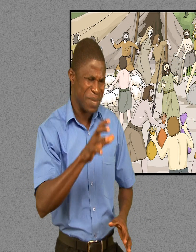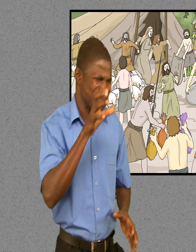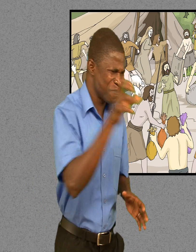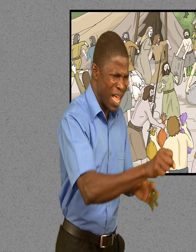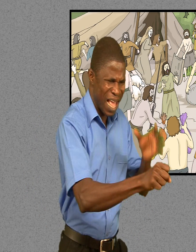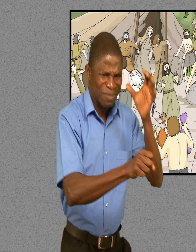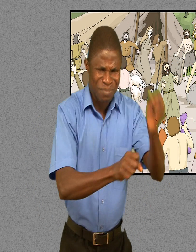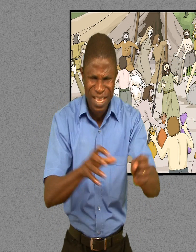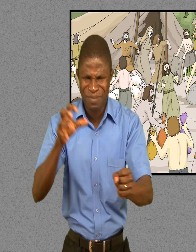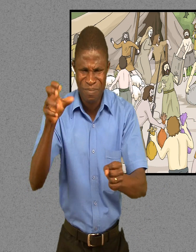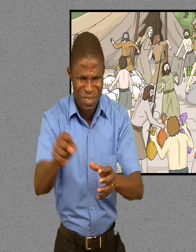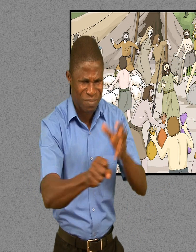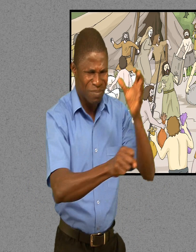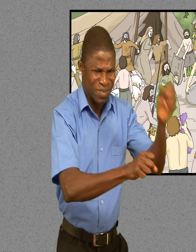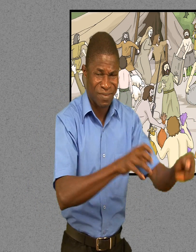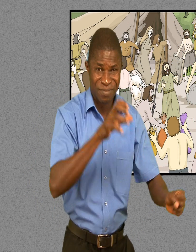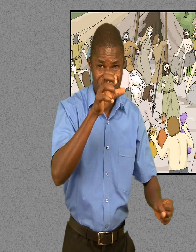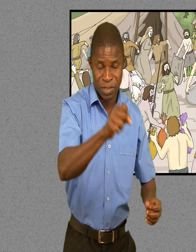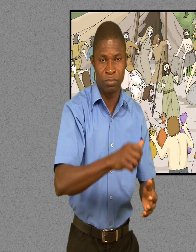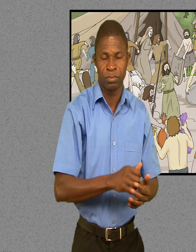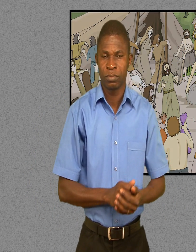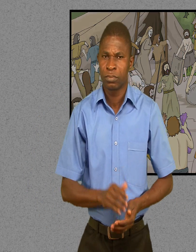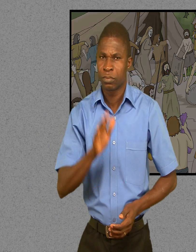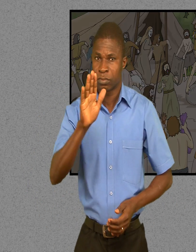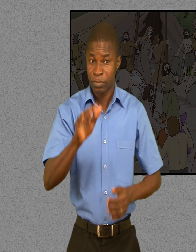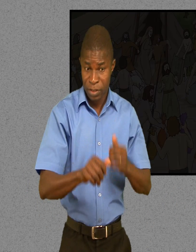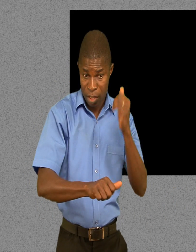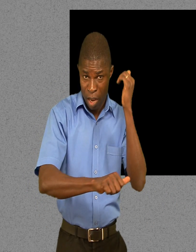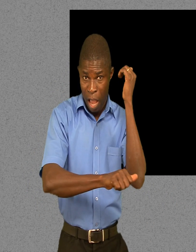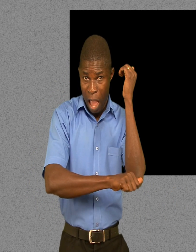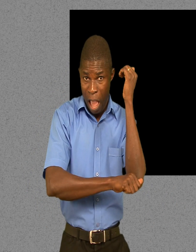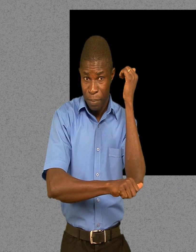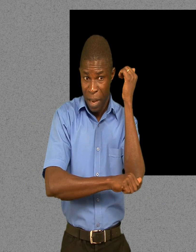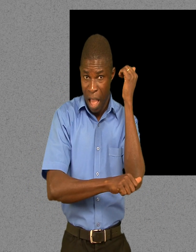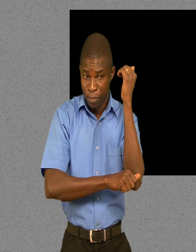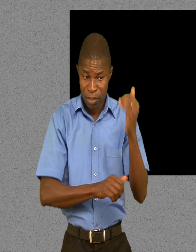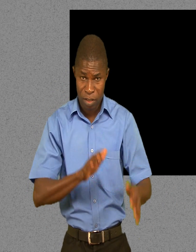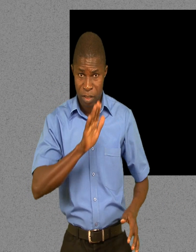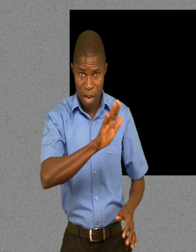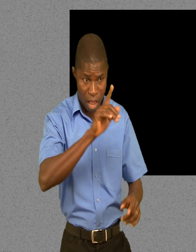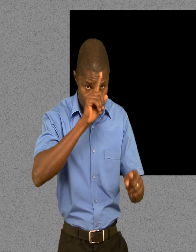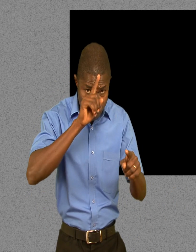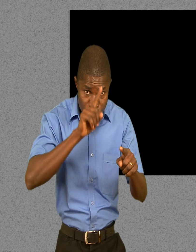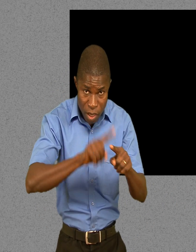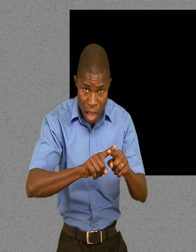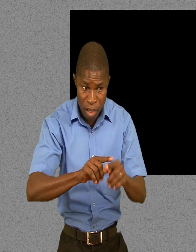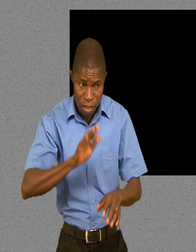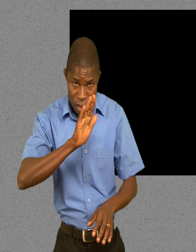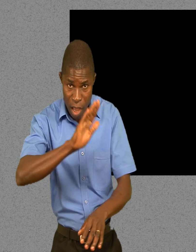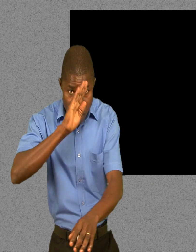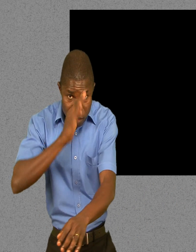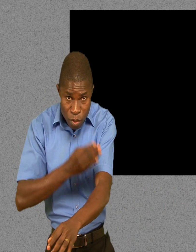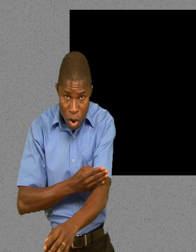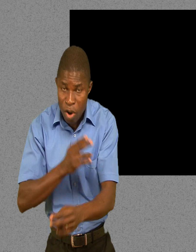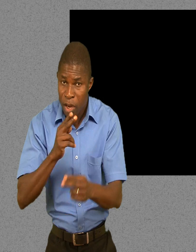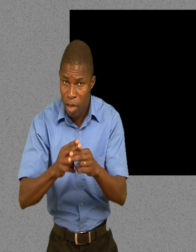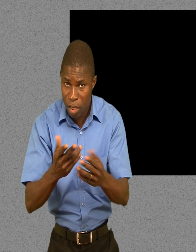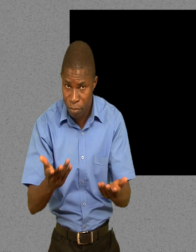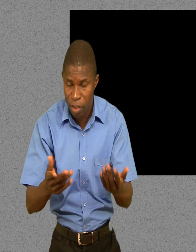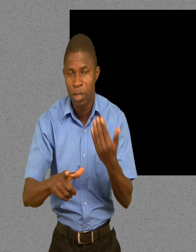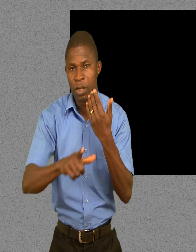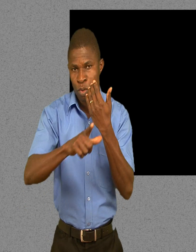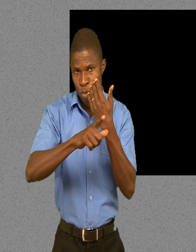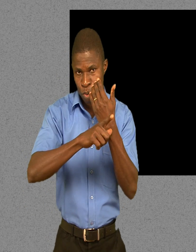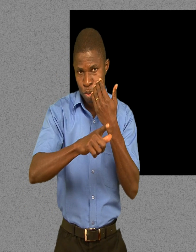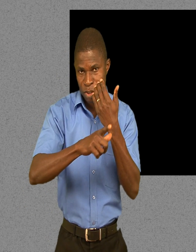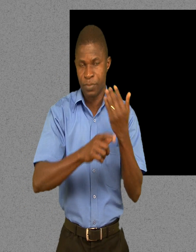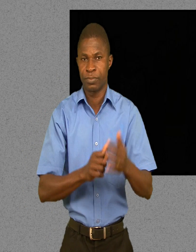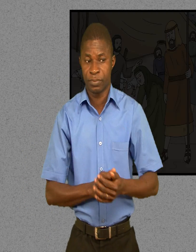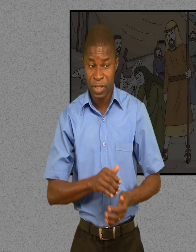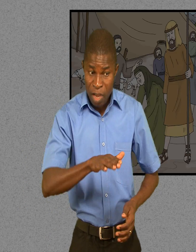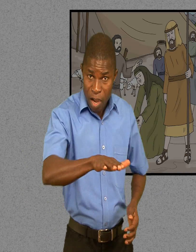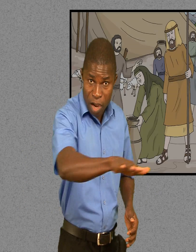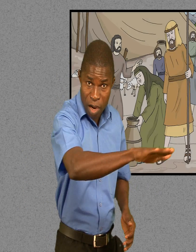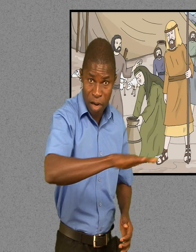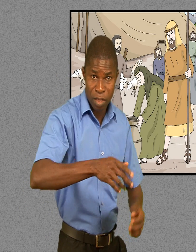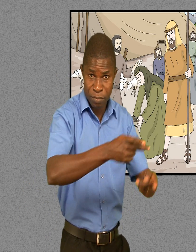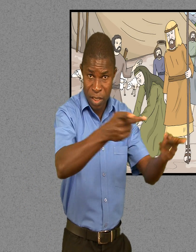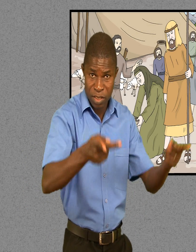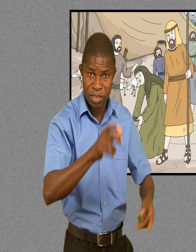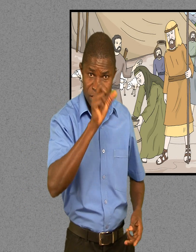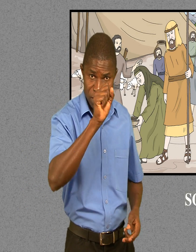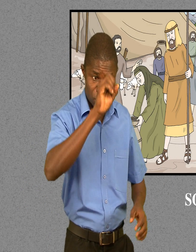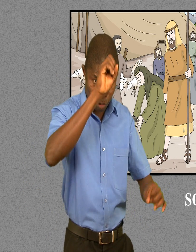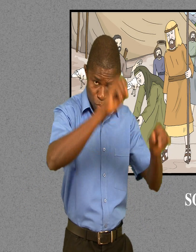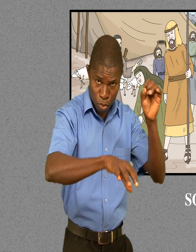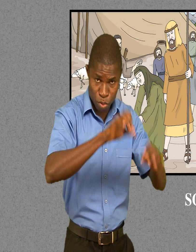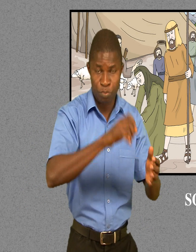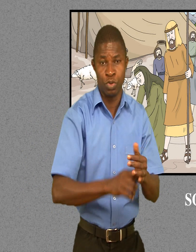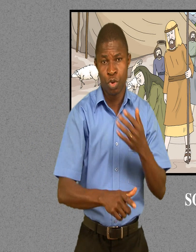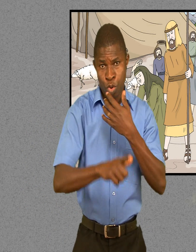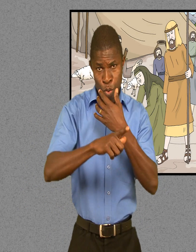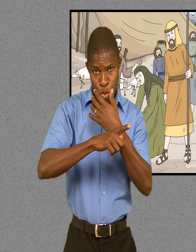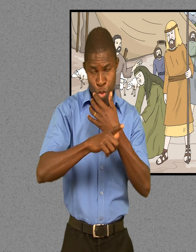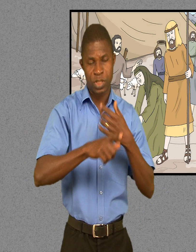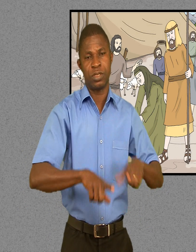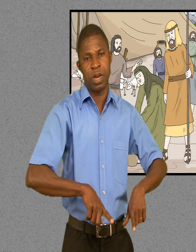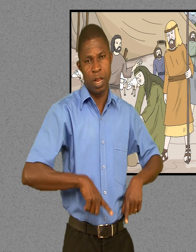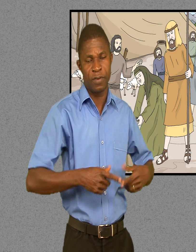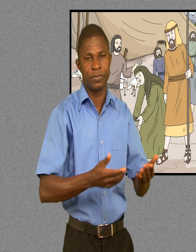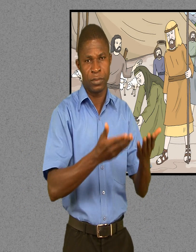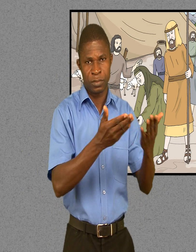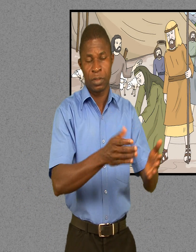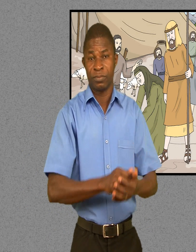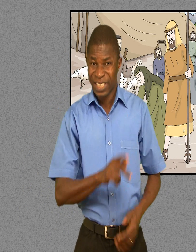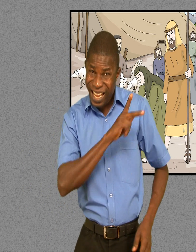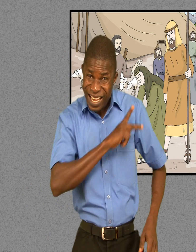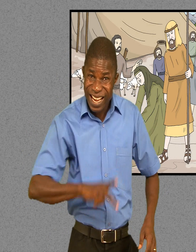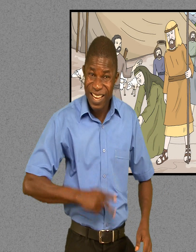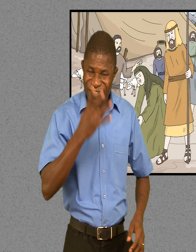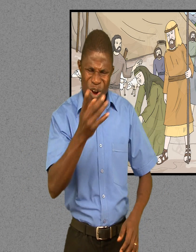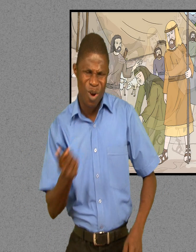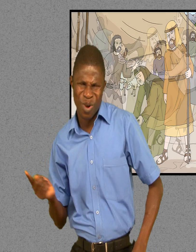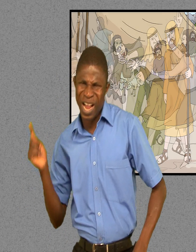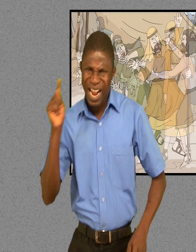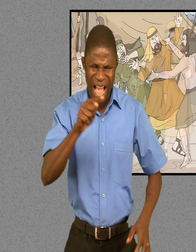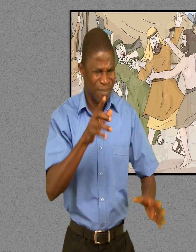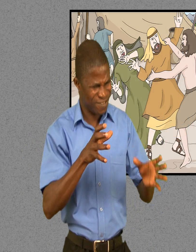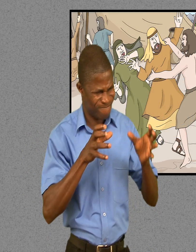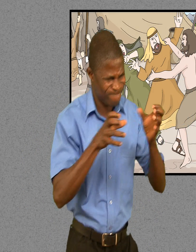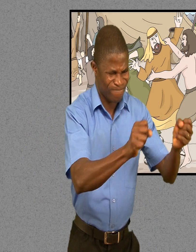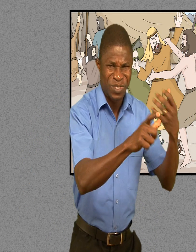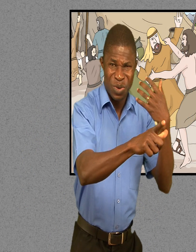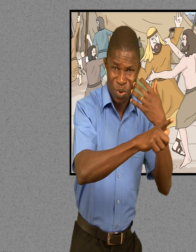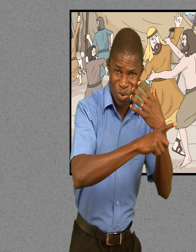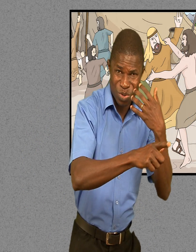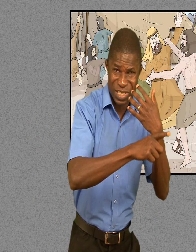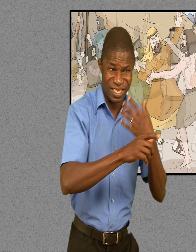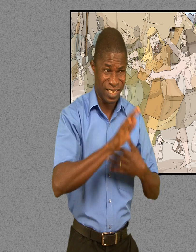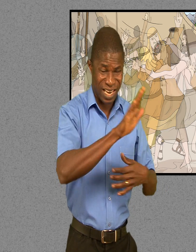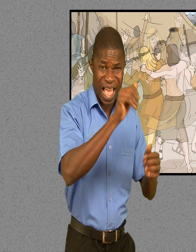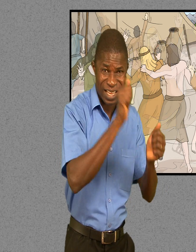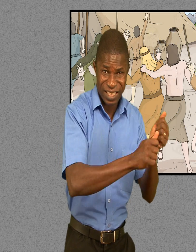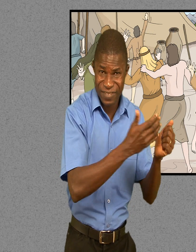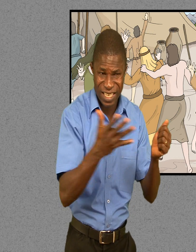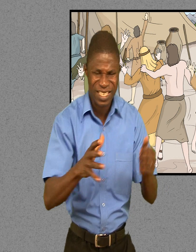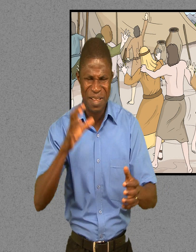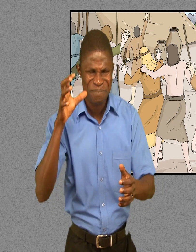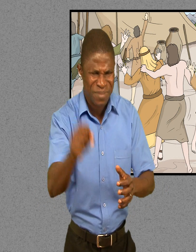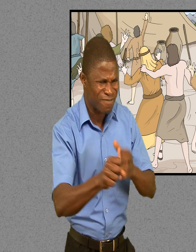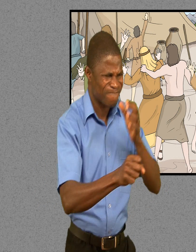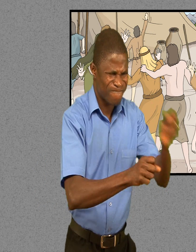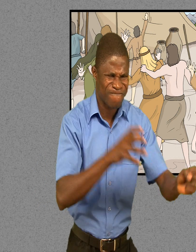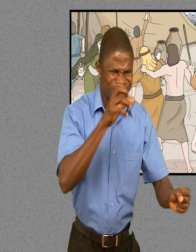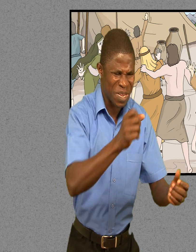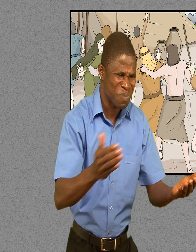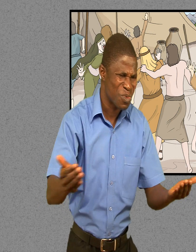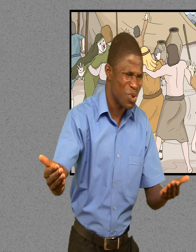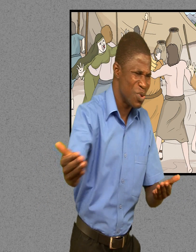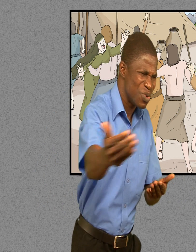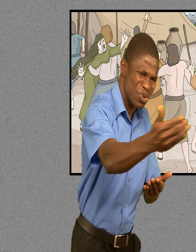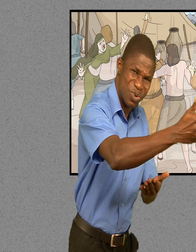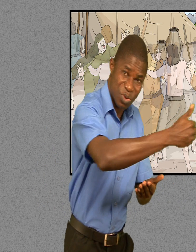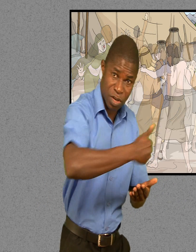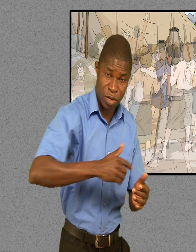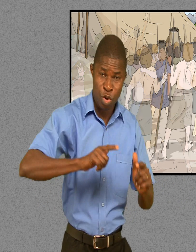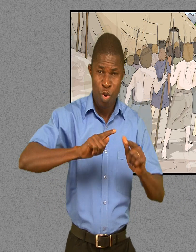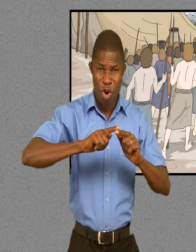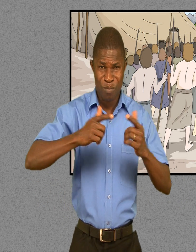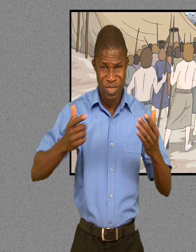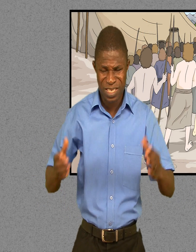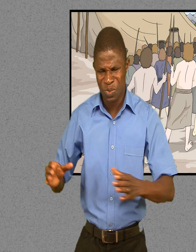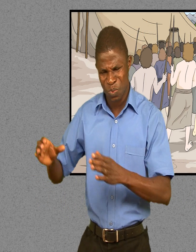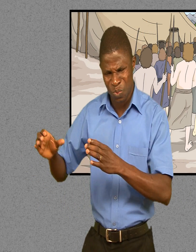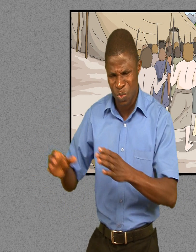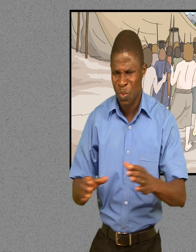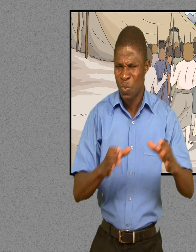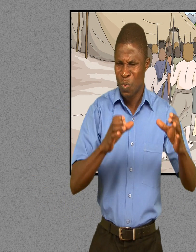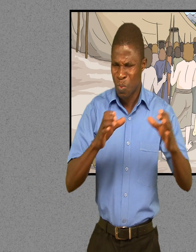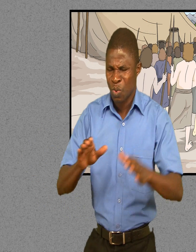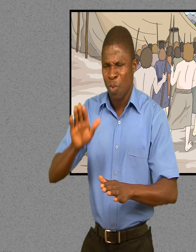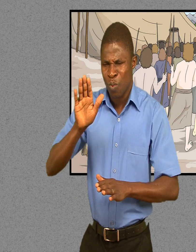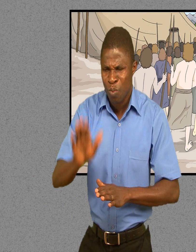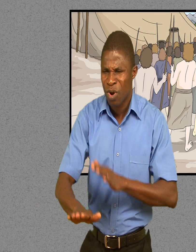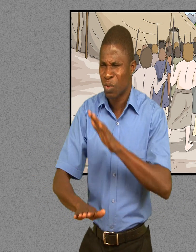They also carried off Abram’s nephew Lot and his possessions, since Lot was living in Sodom.